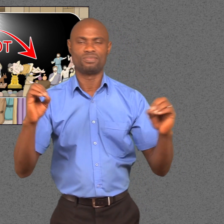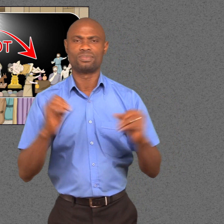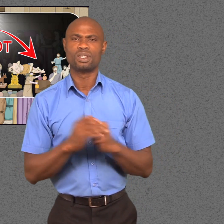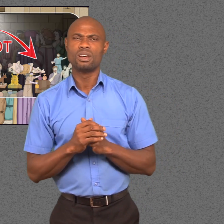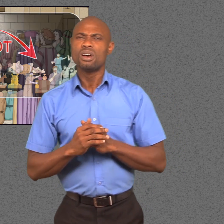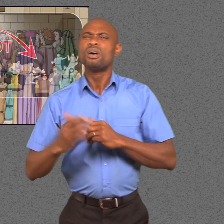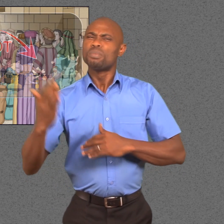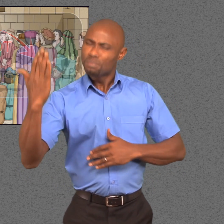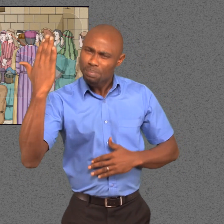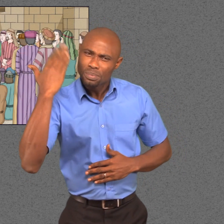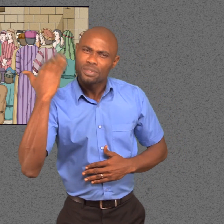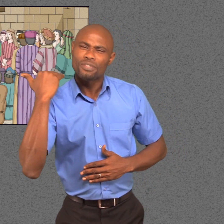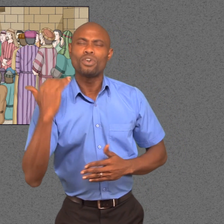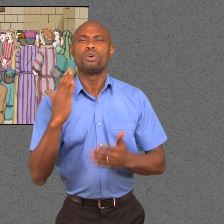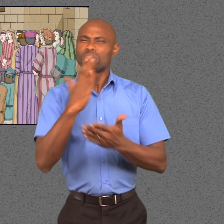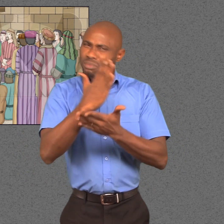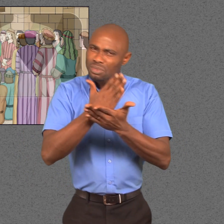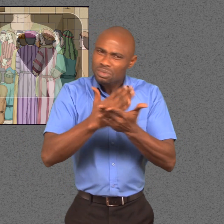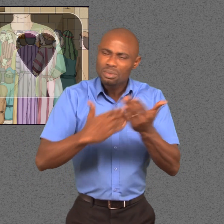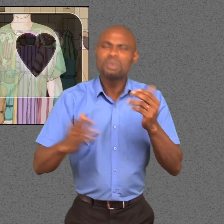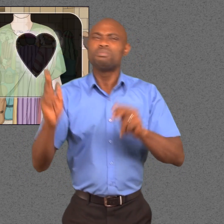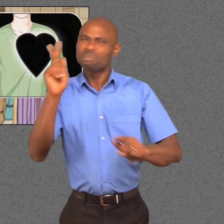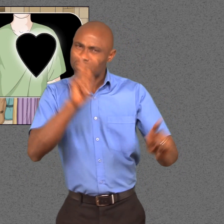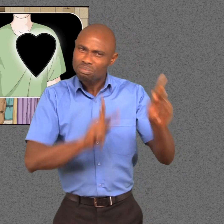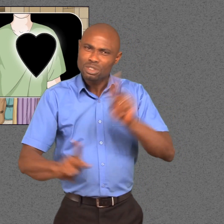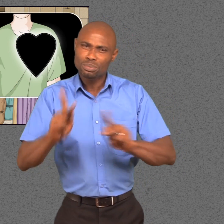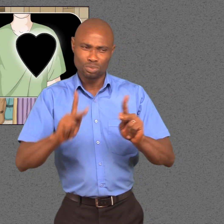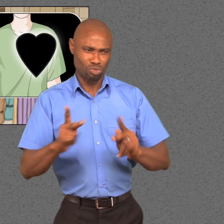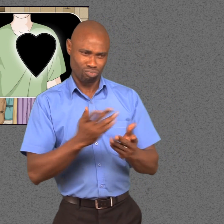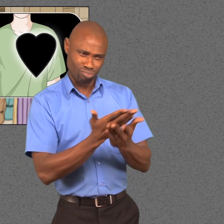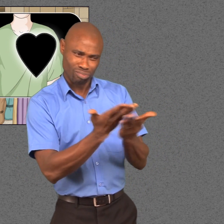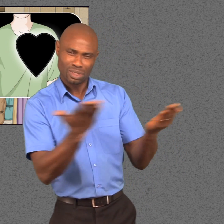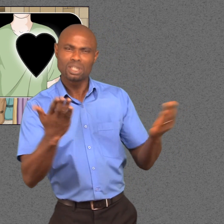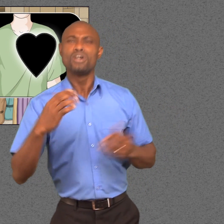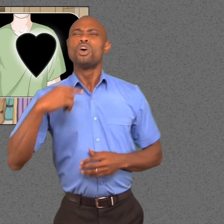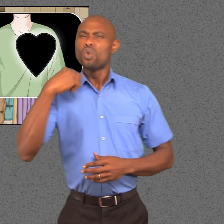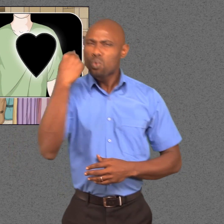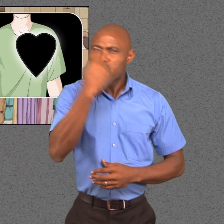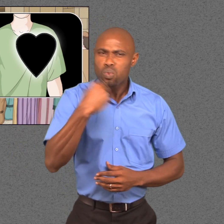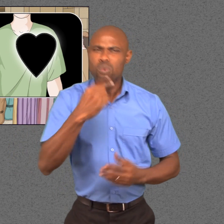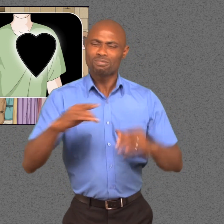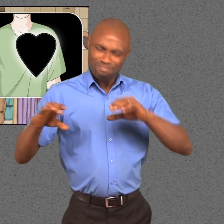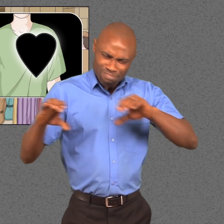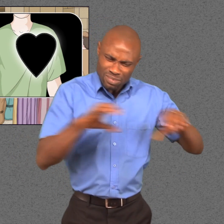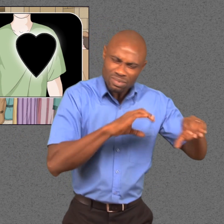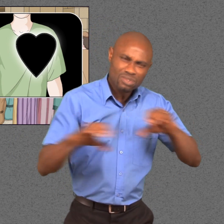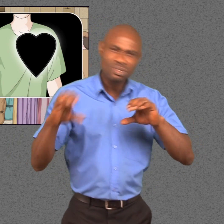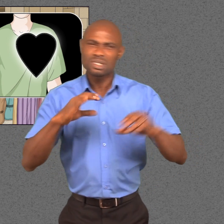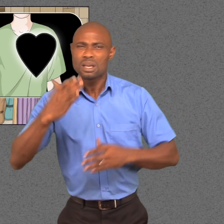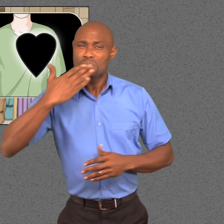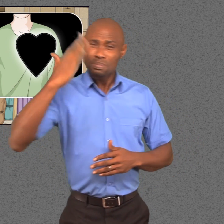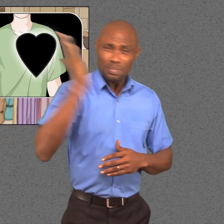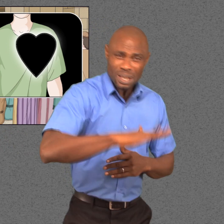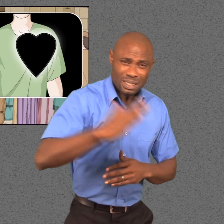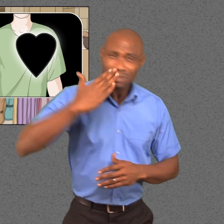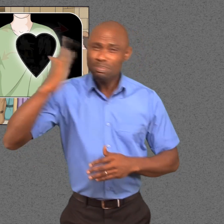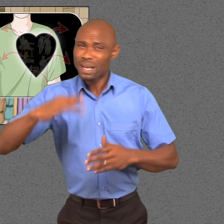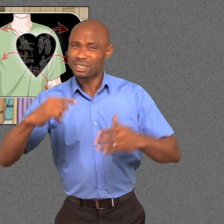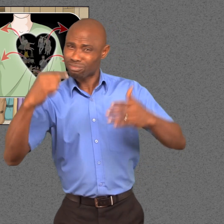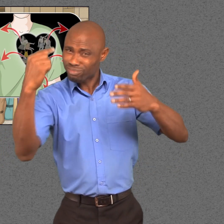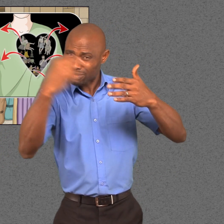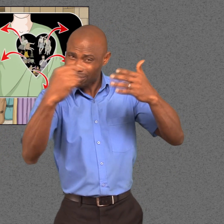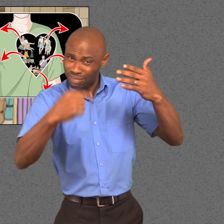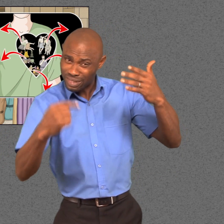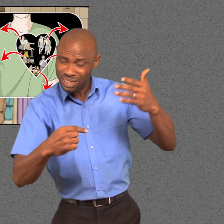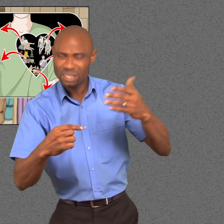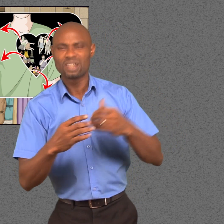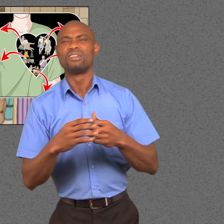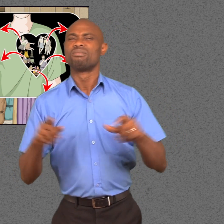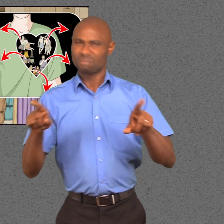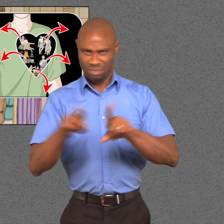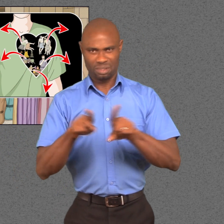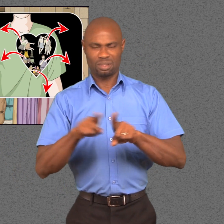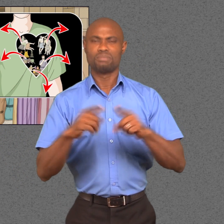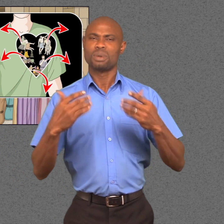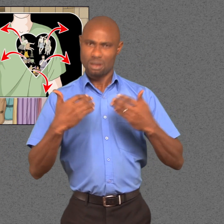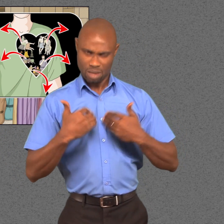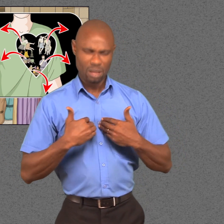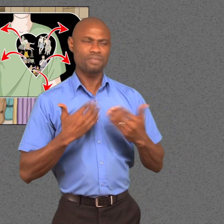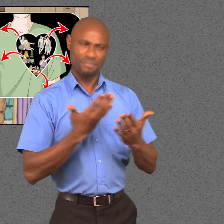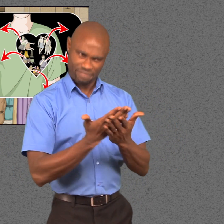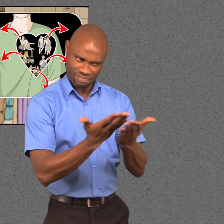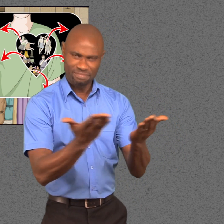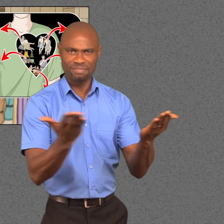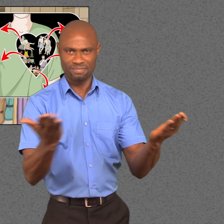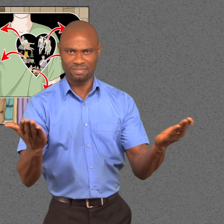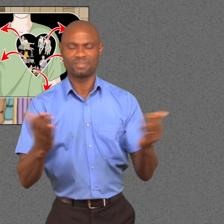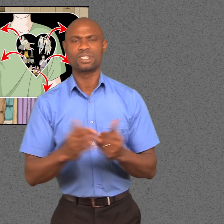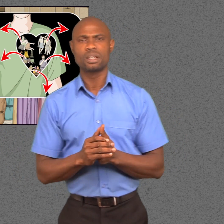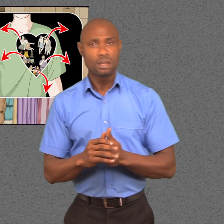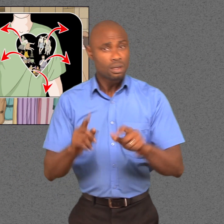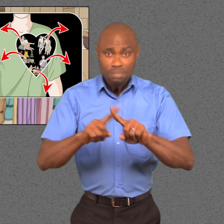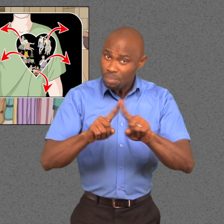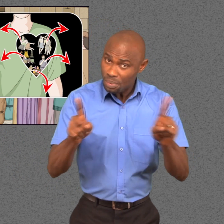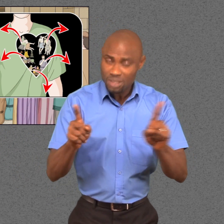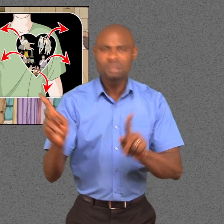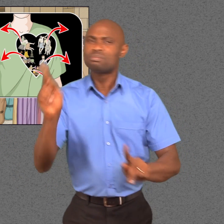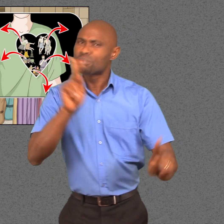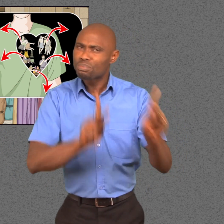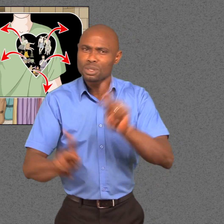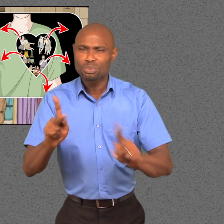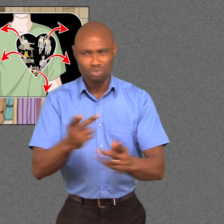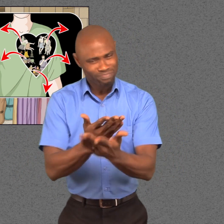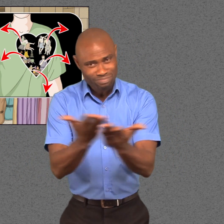And that is what some of you were.